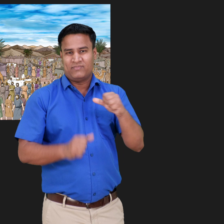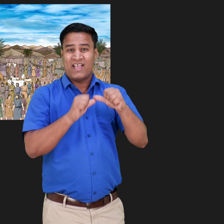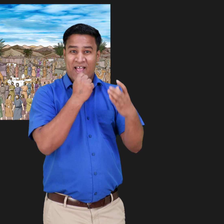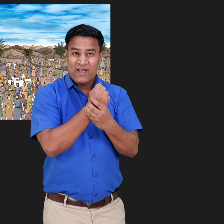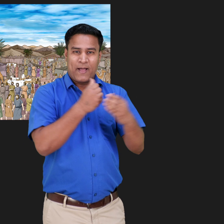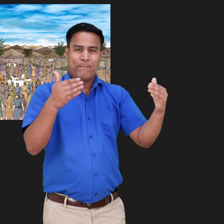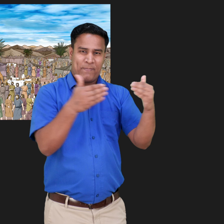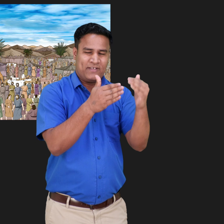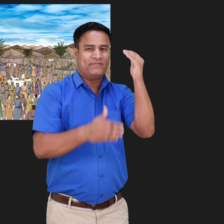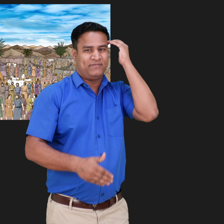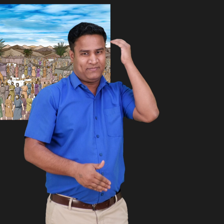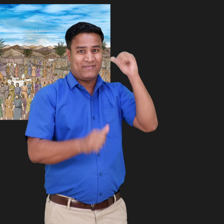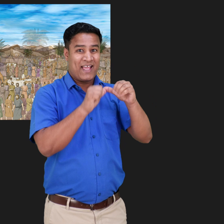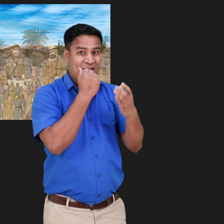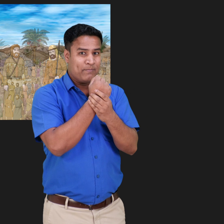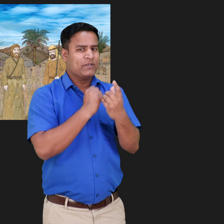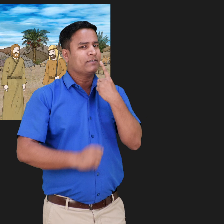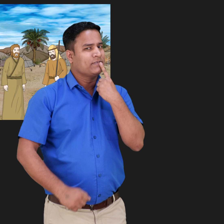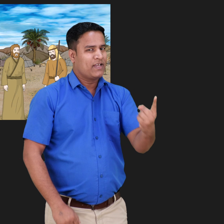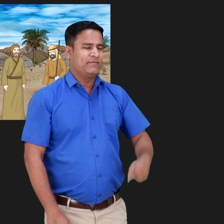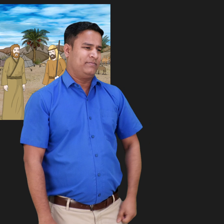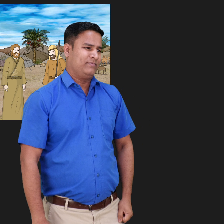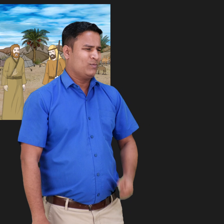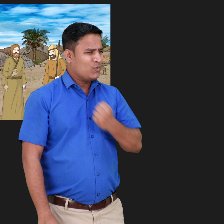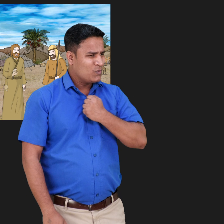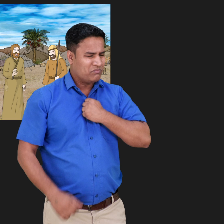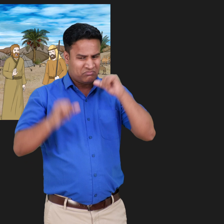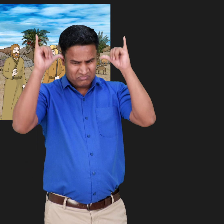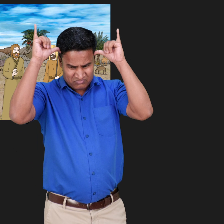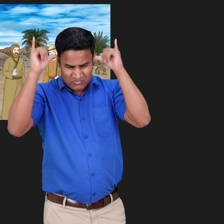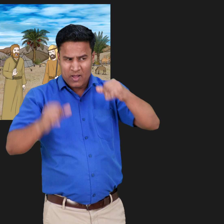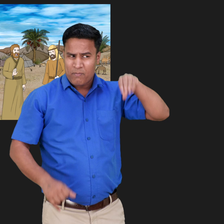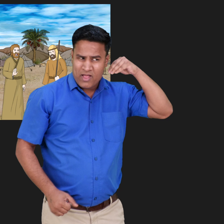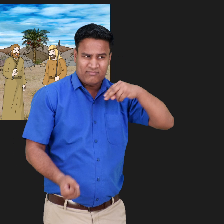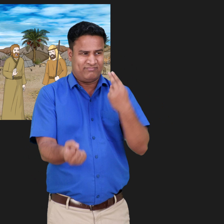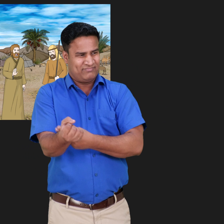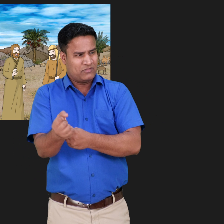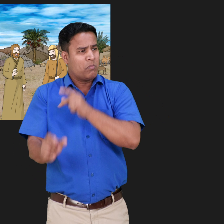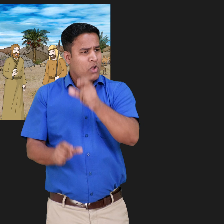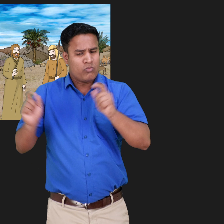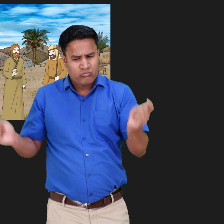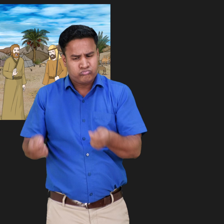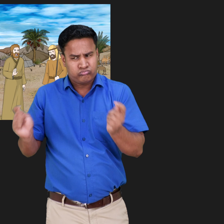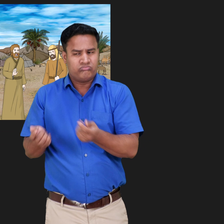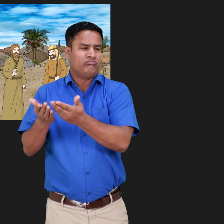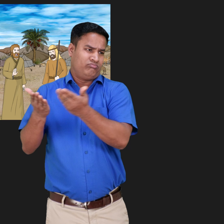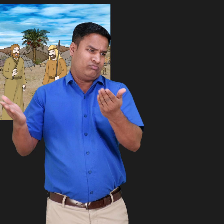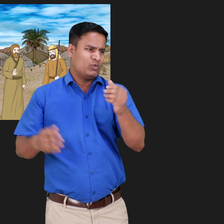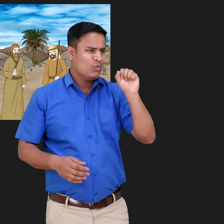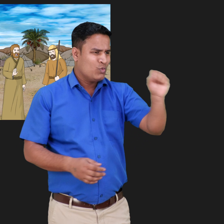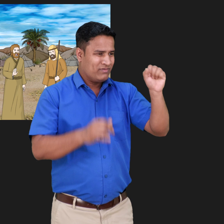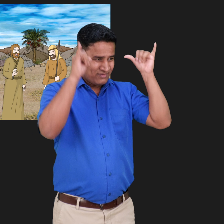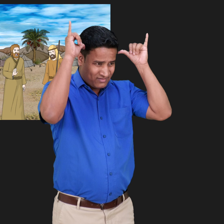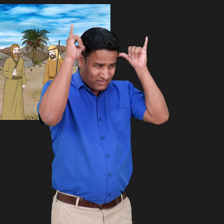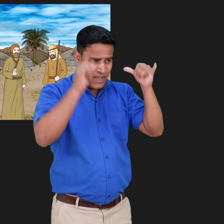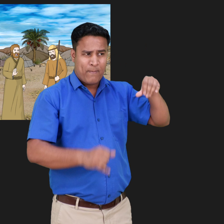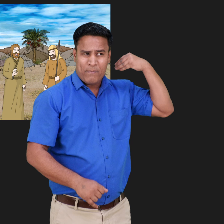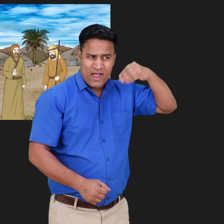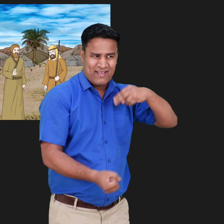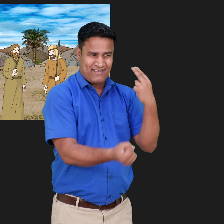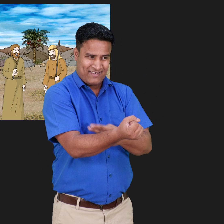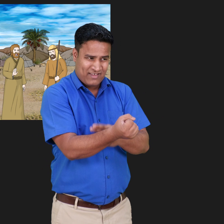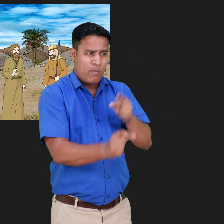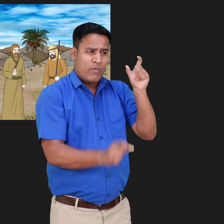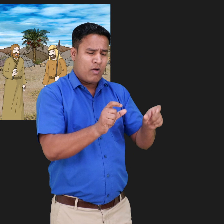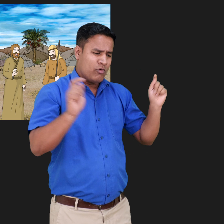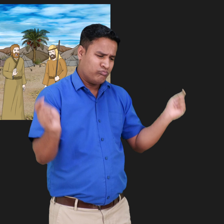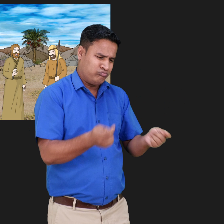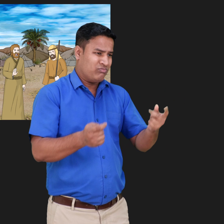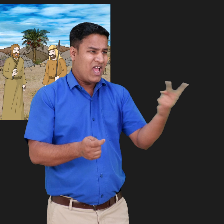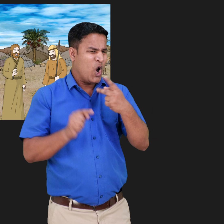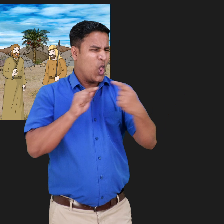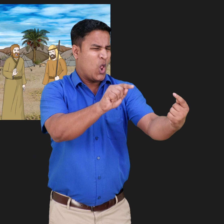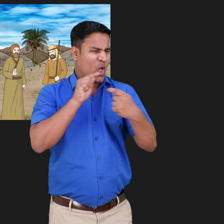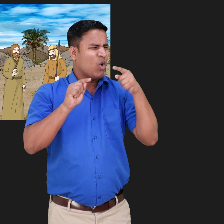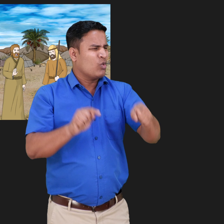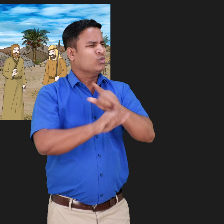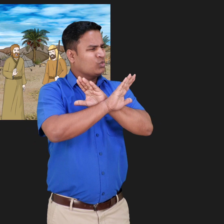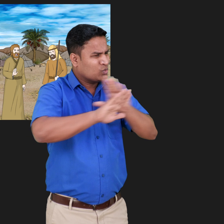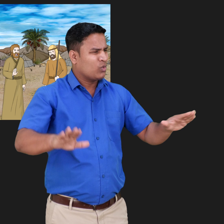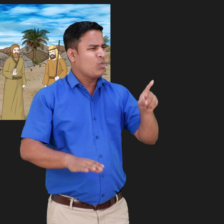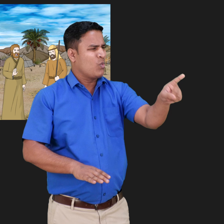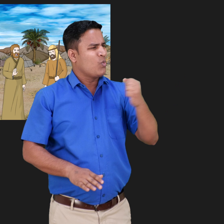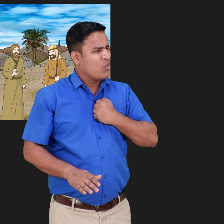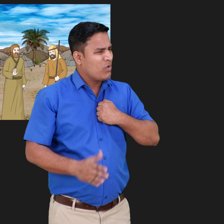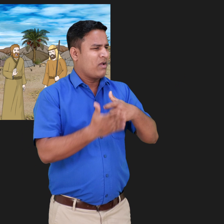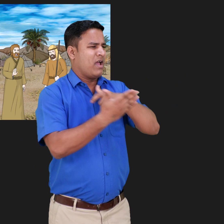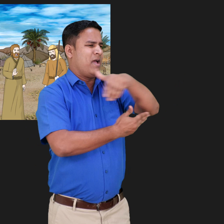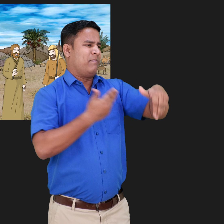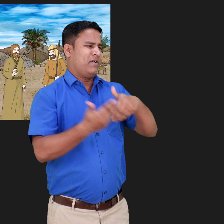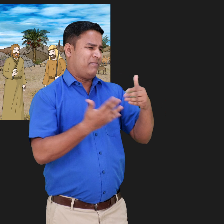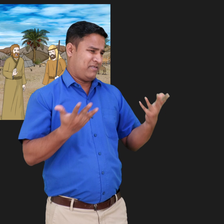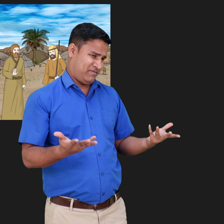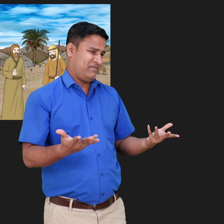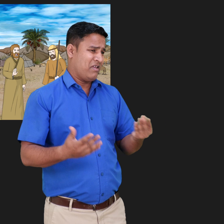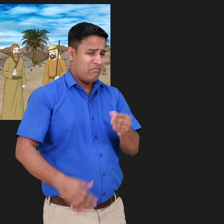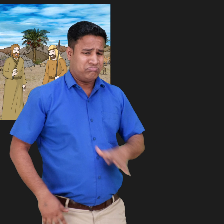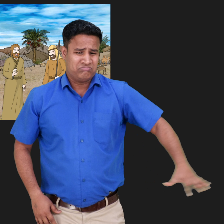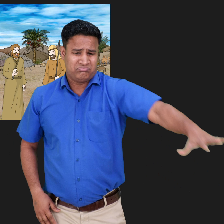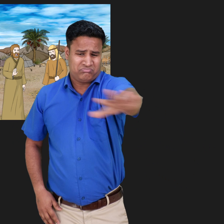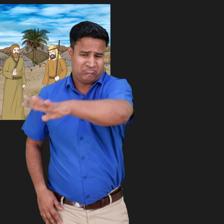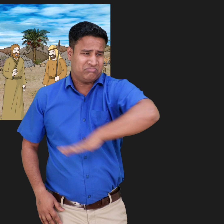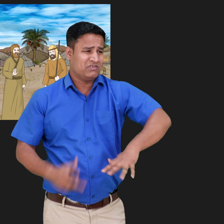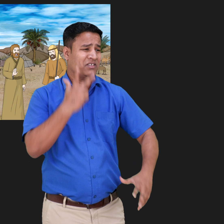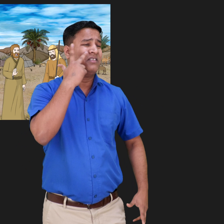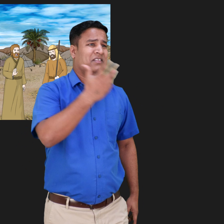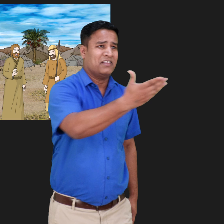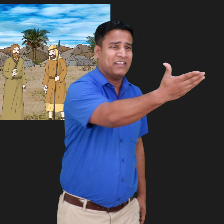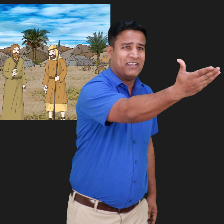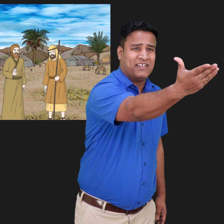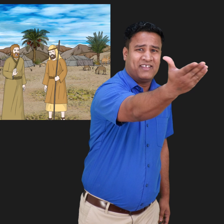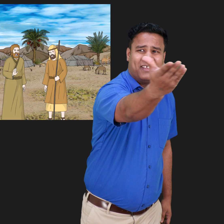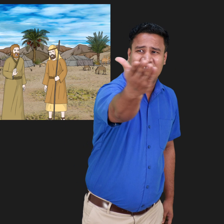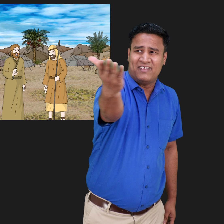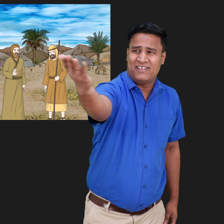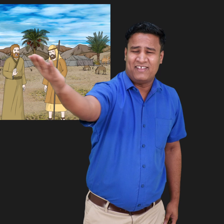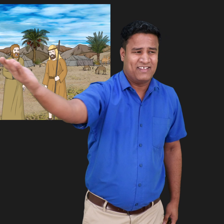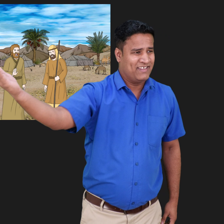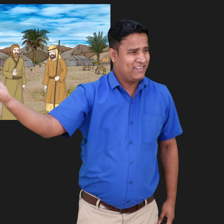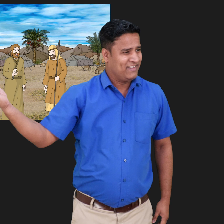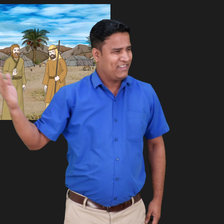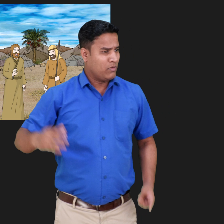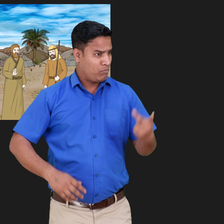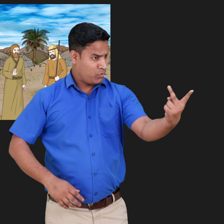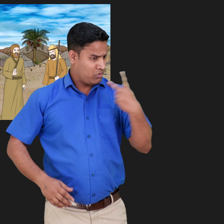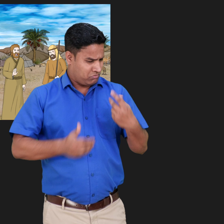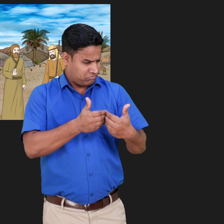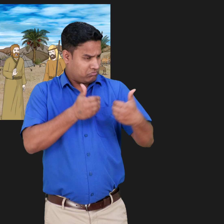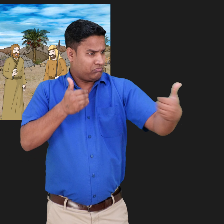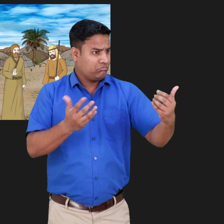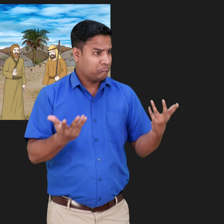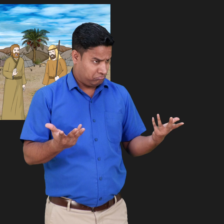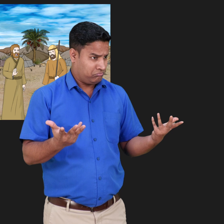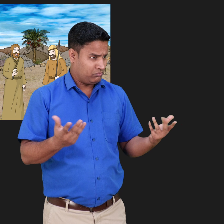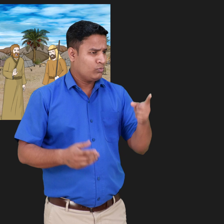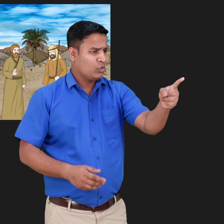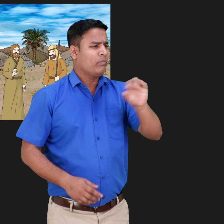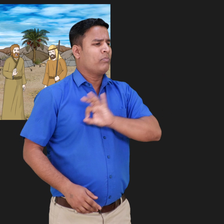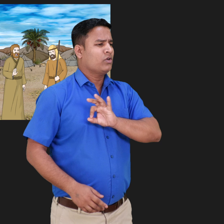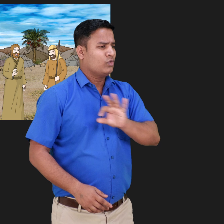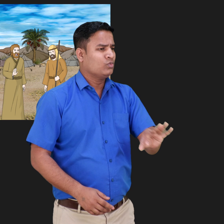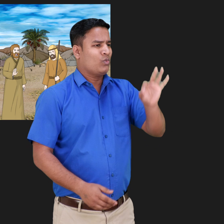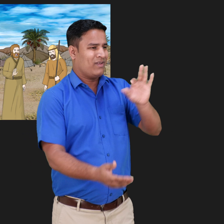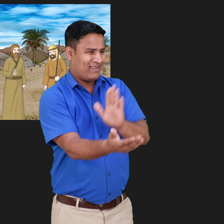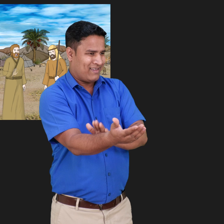So Abram said to Lot, “Please let there be no contention between you and me, or between your herdsmen and my herdsmen. After all, we are brothers.